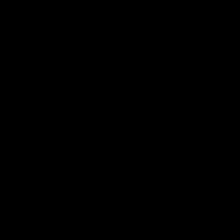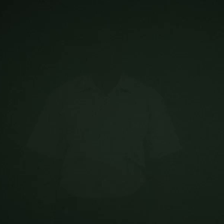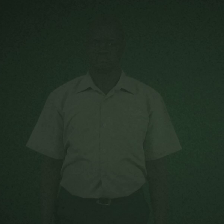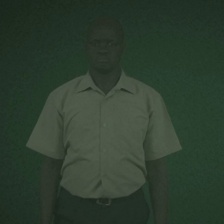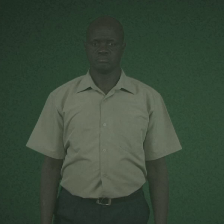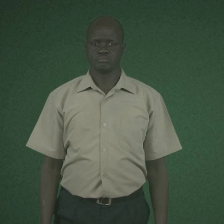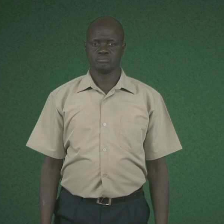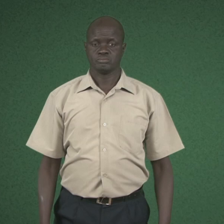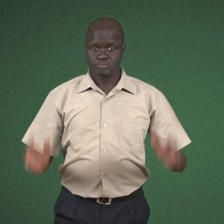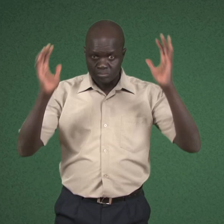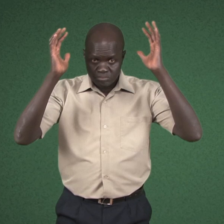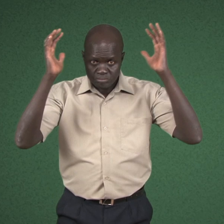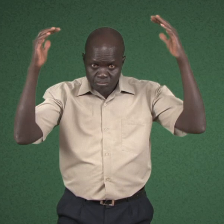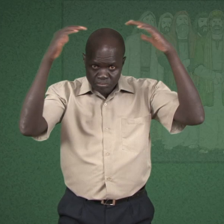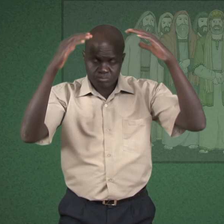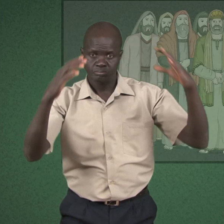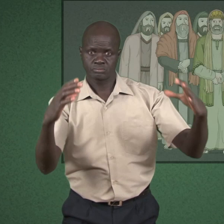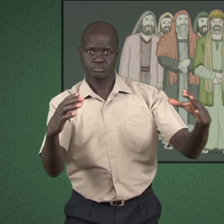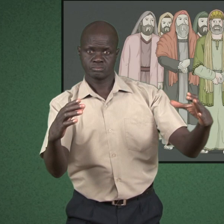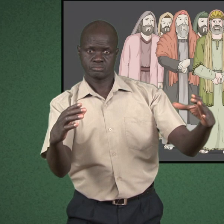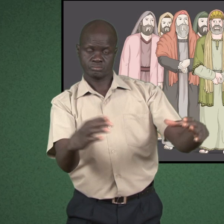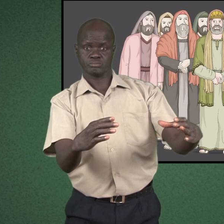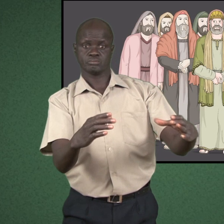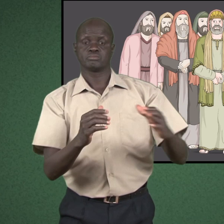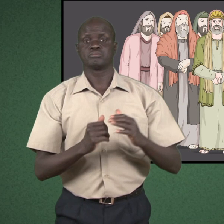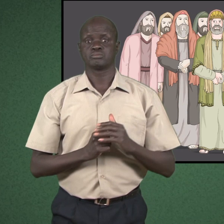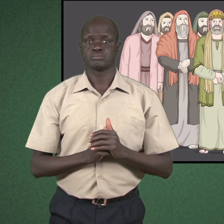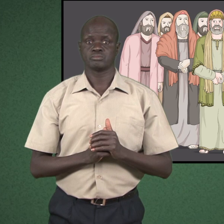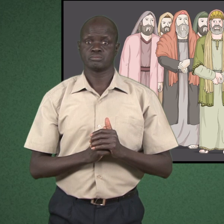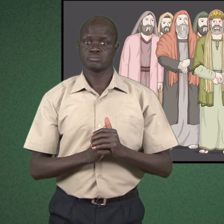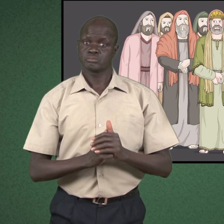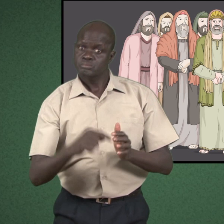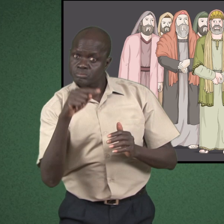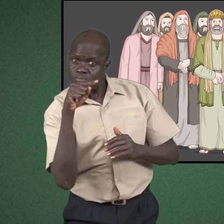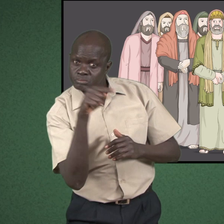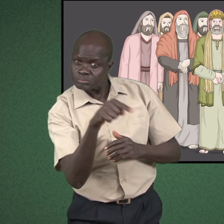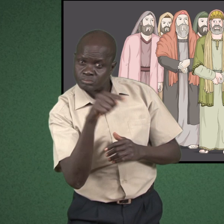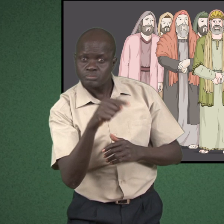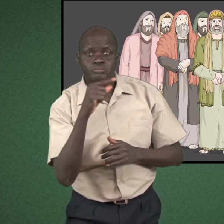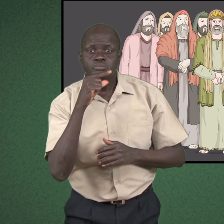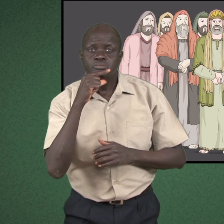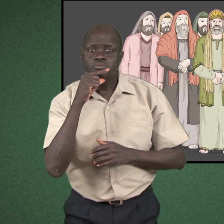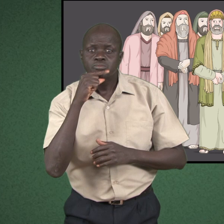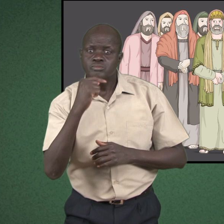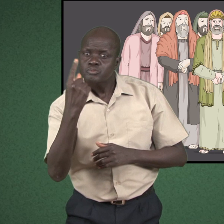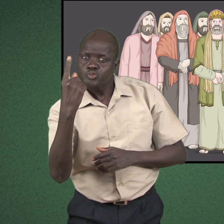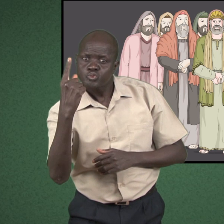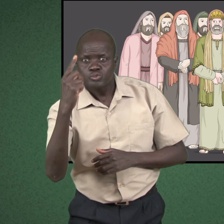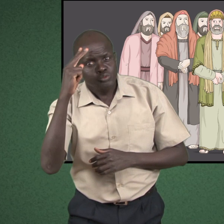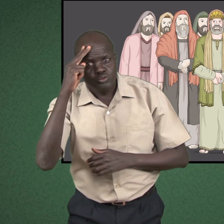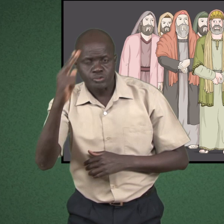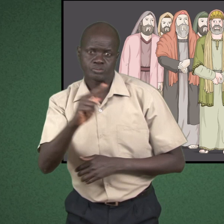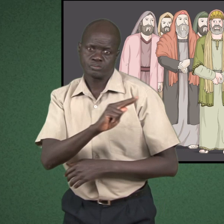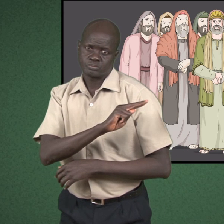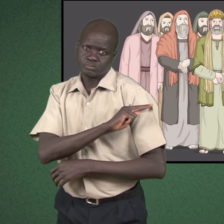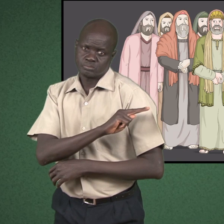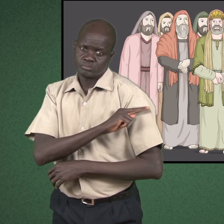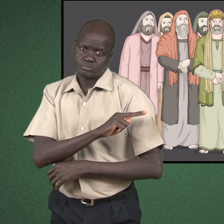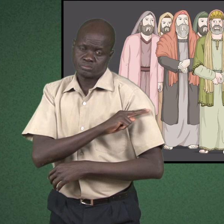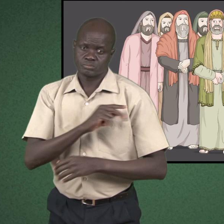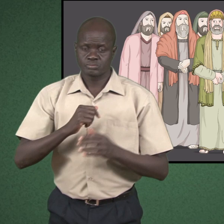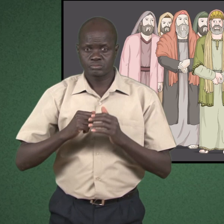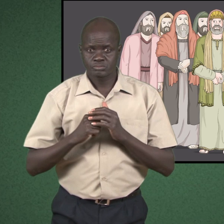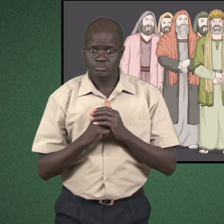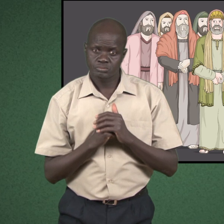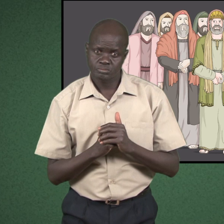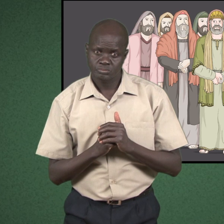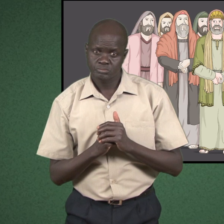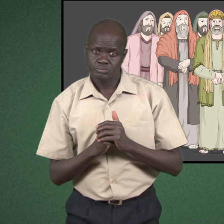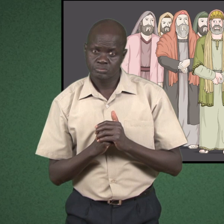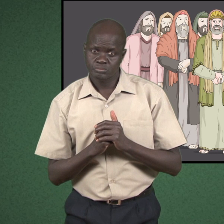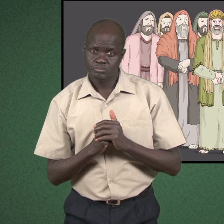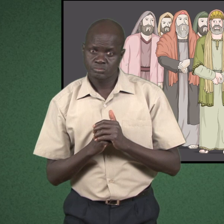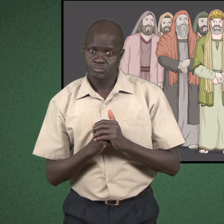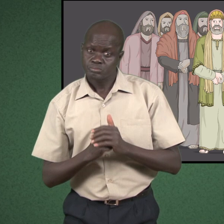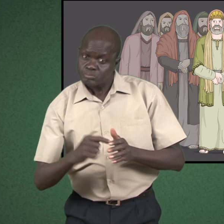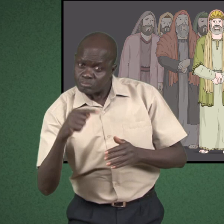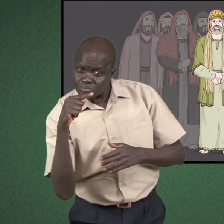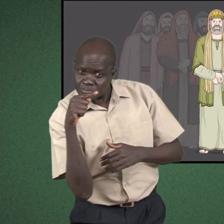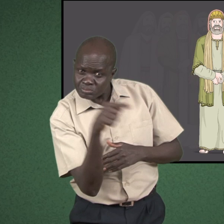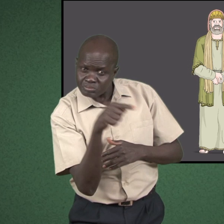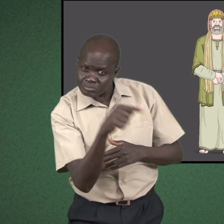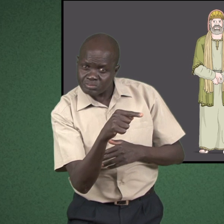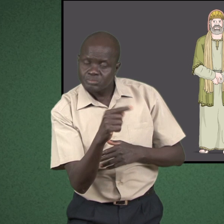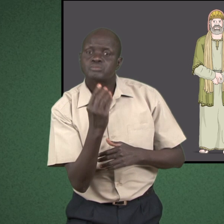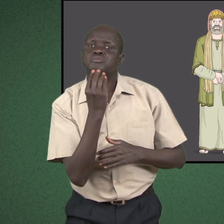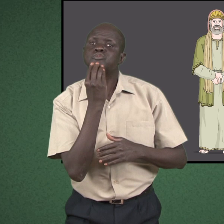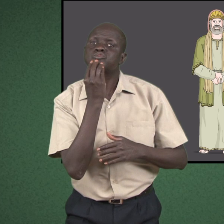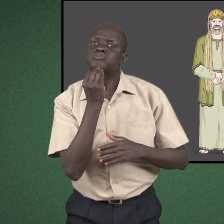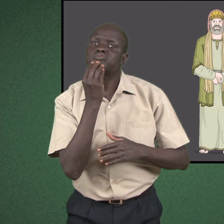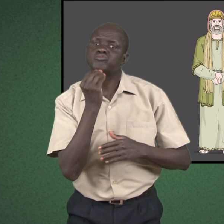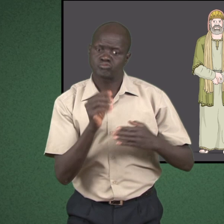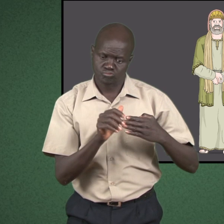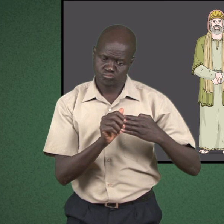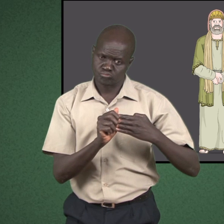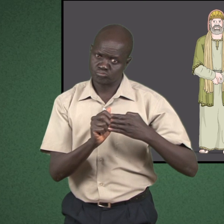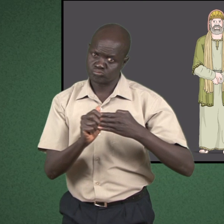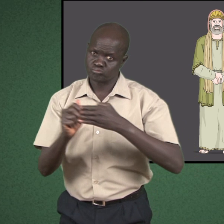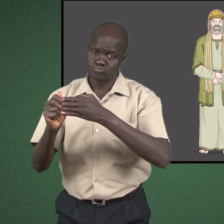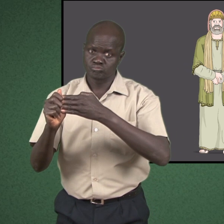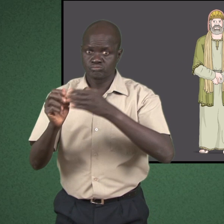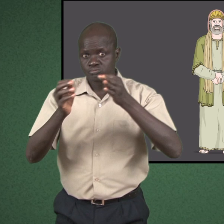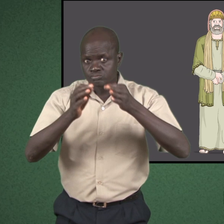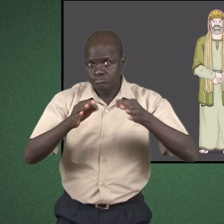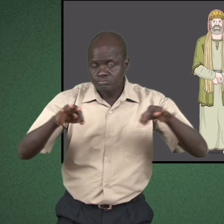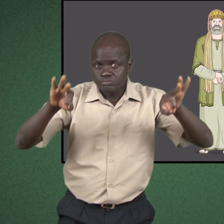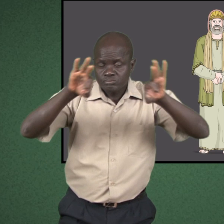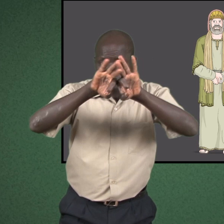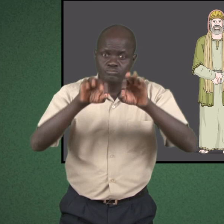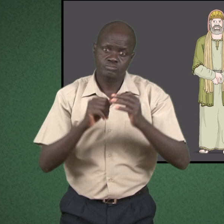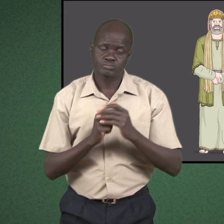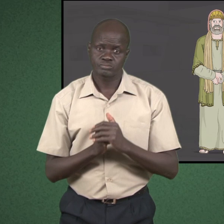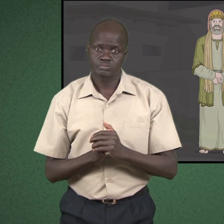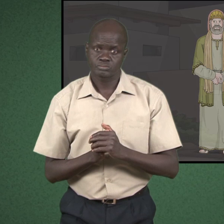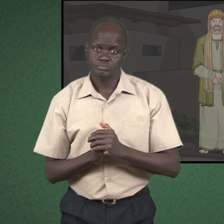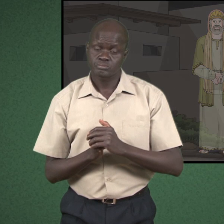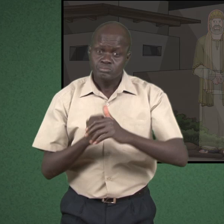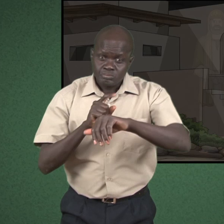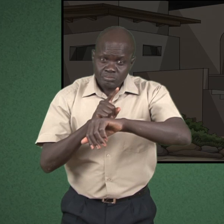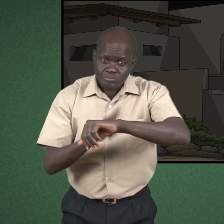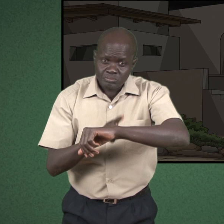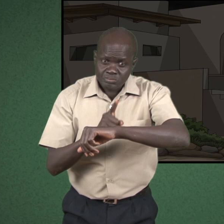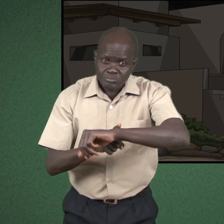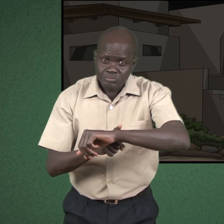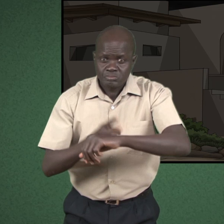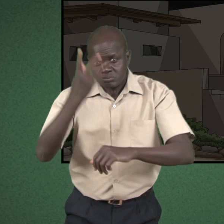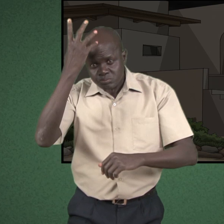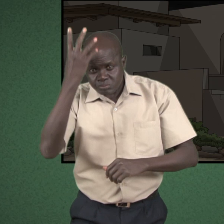Now there was a man of the Pharisees named Nicodemus, a leader of the Jews.